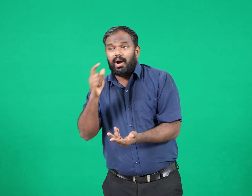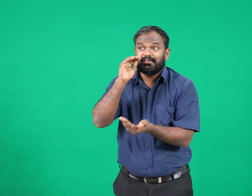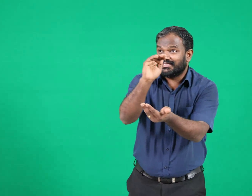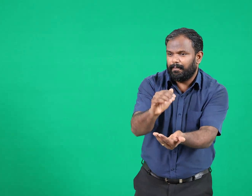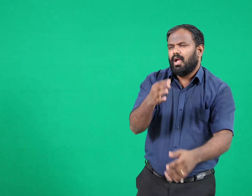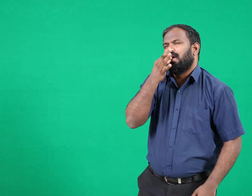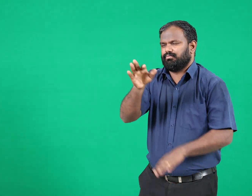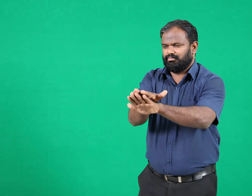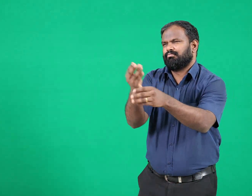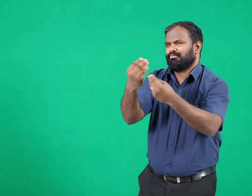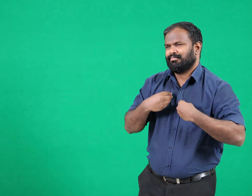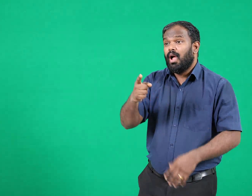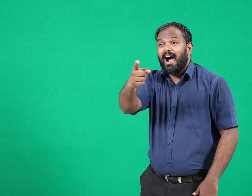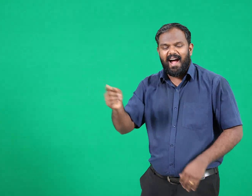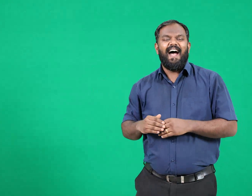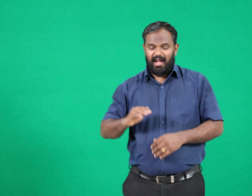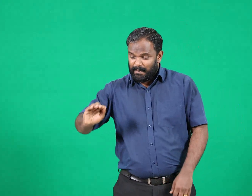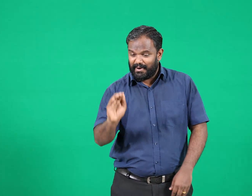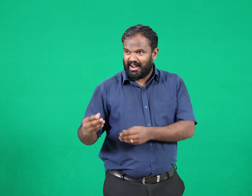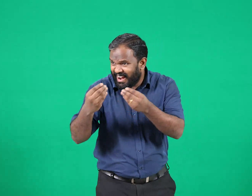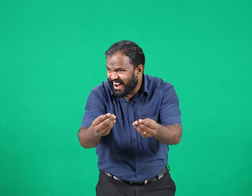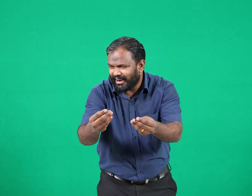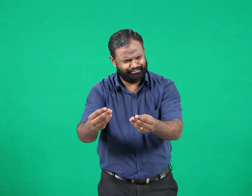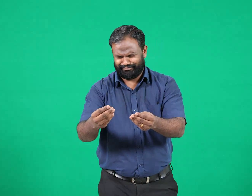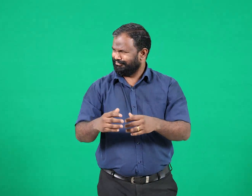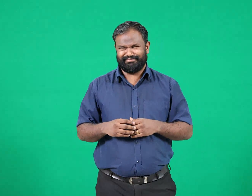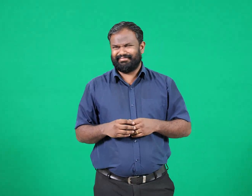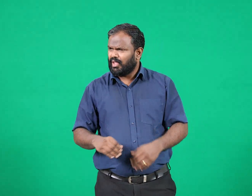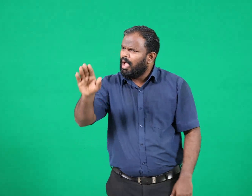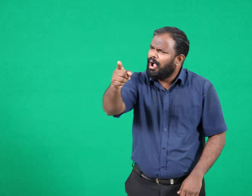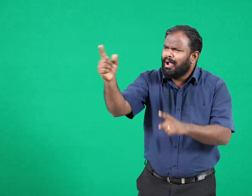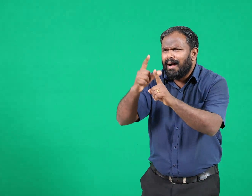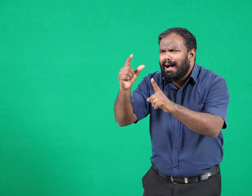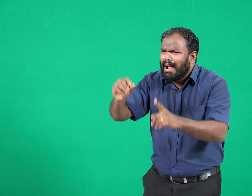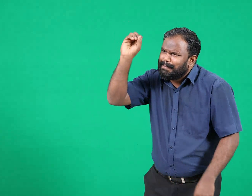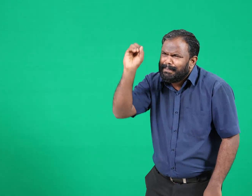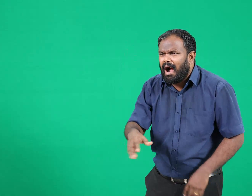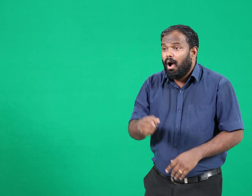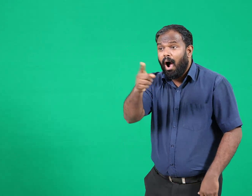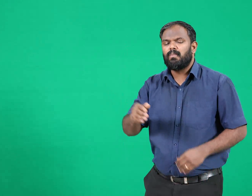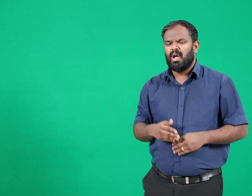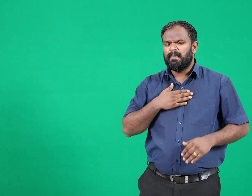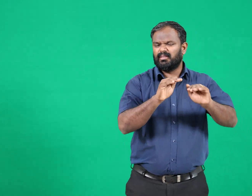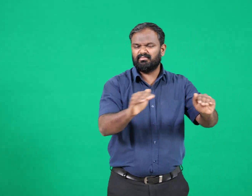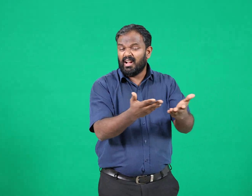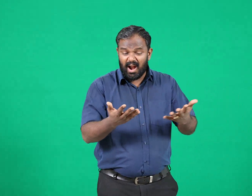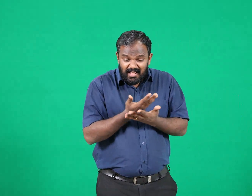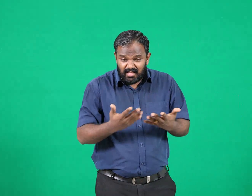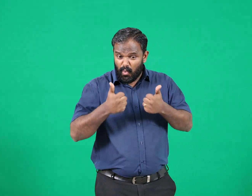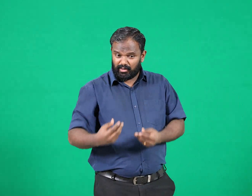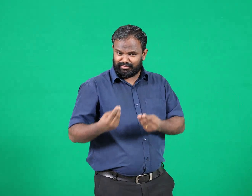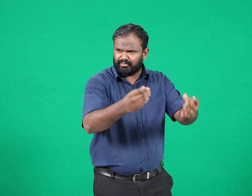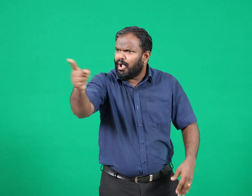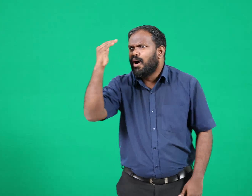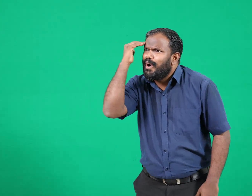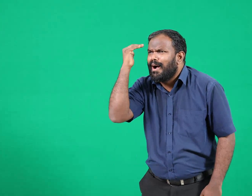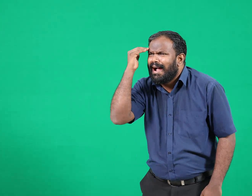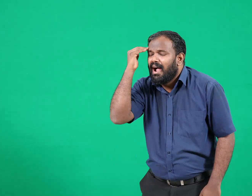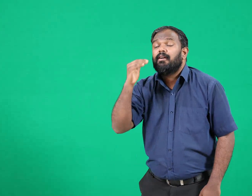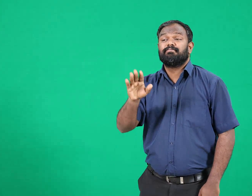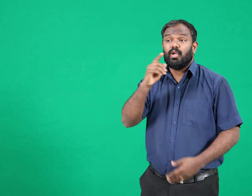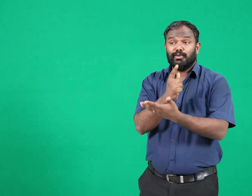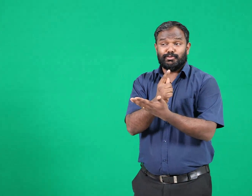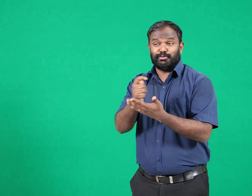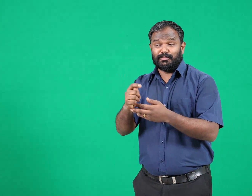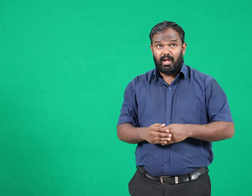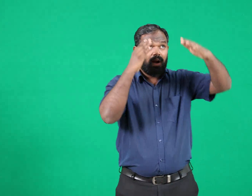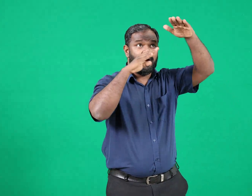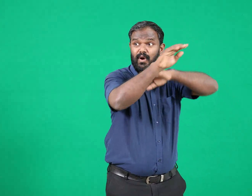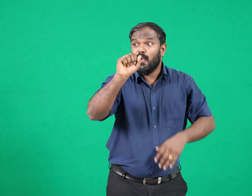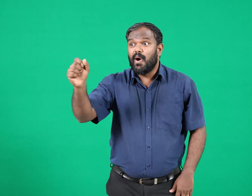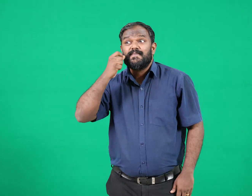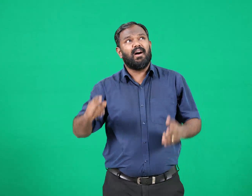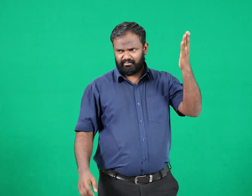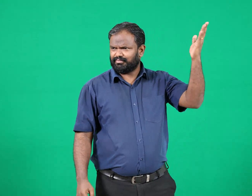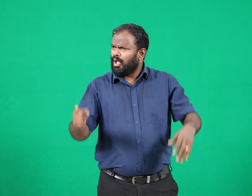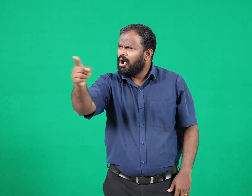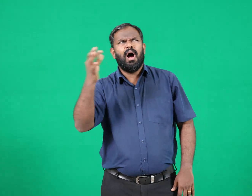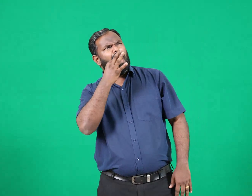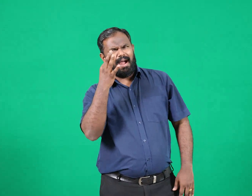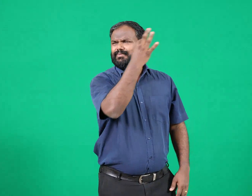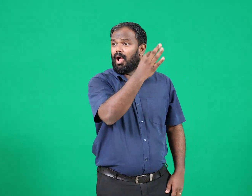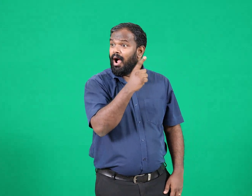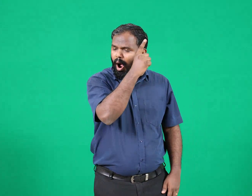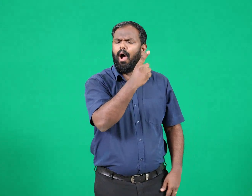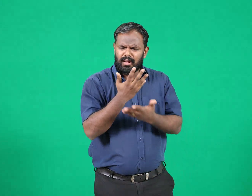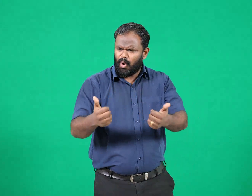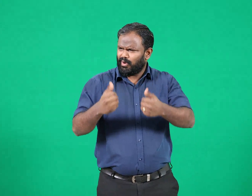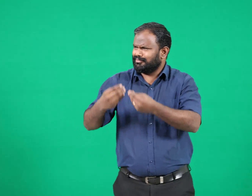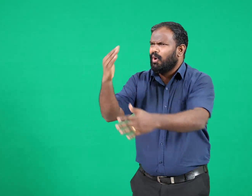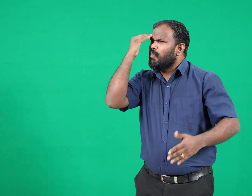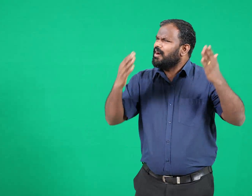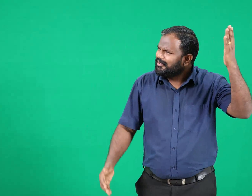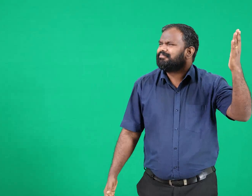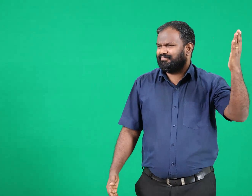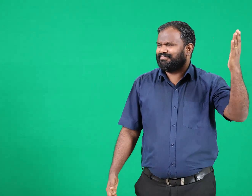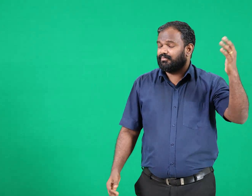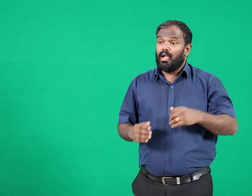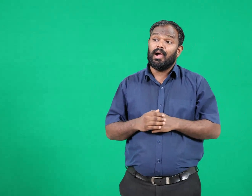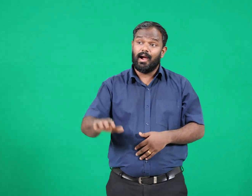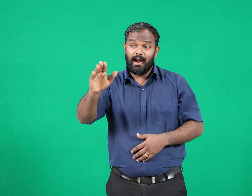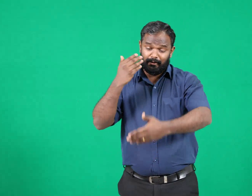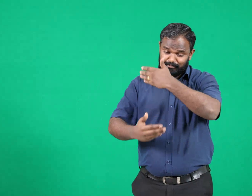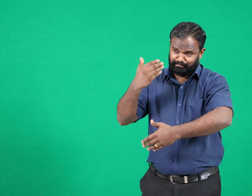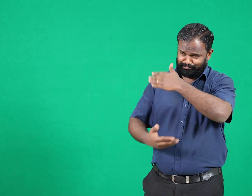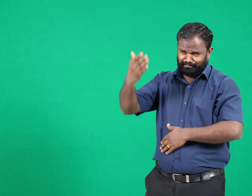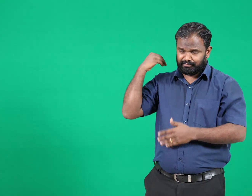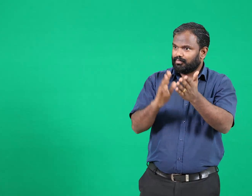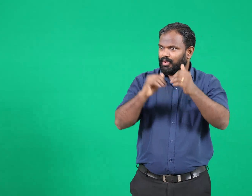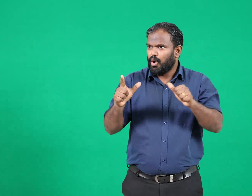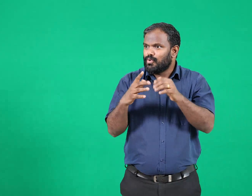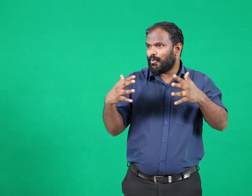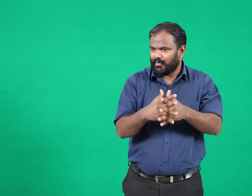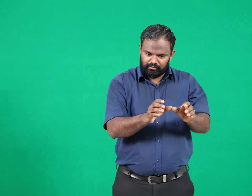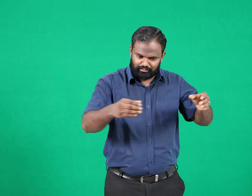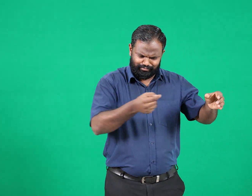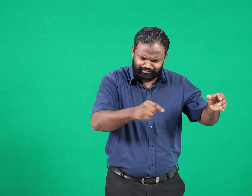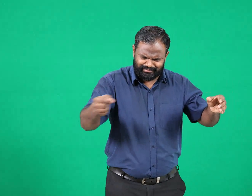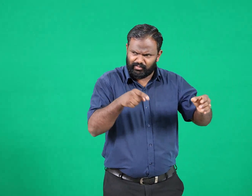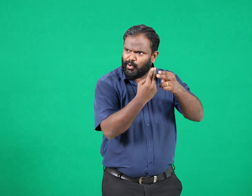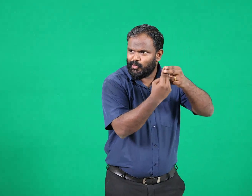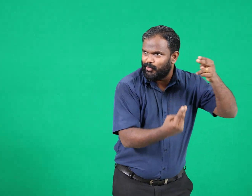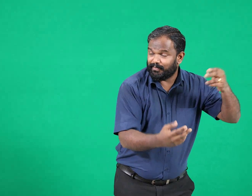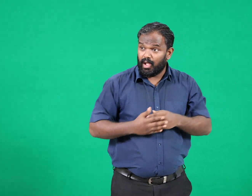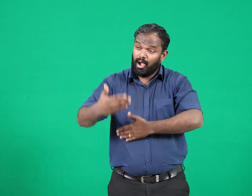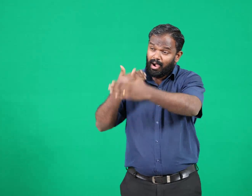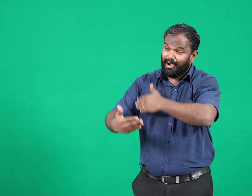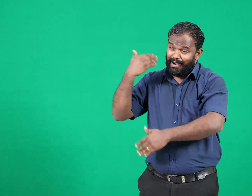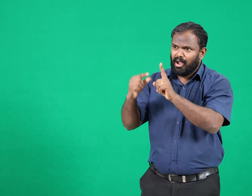So if you who are evil know how to give good gifts to your children, how much more will your Father in heaven give good things to those who ask Him!